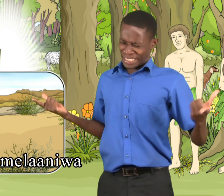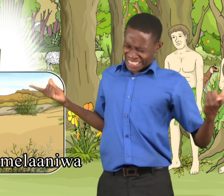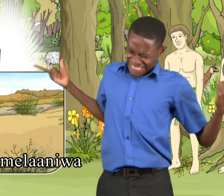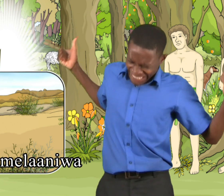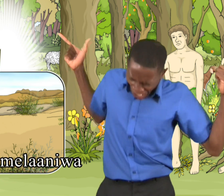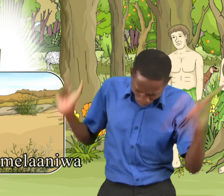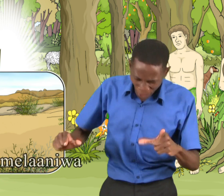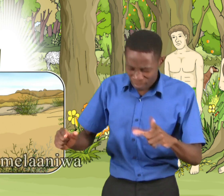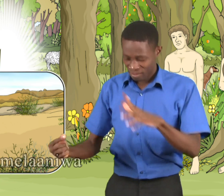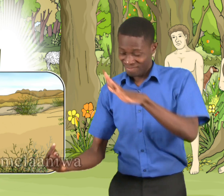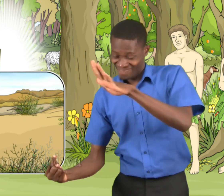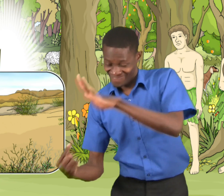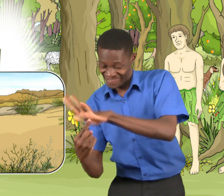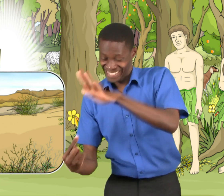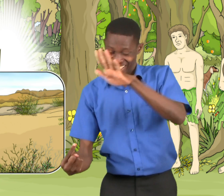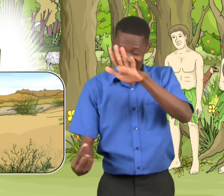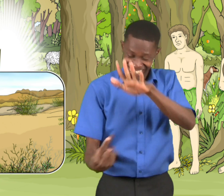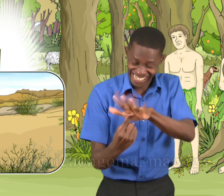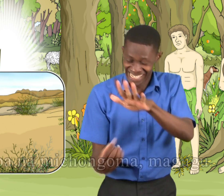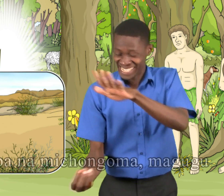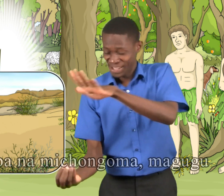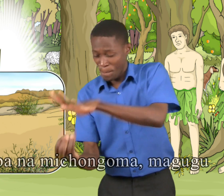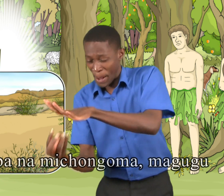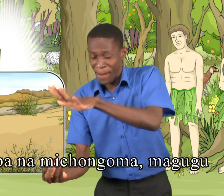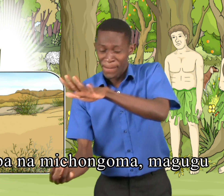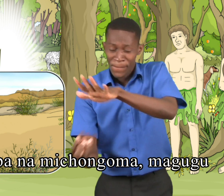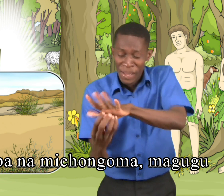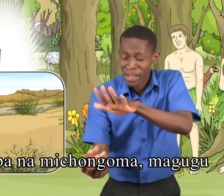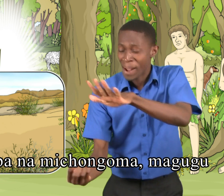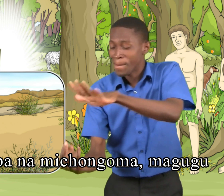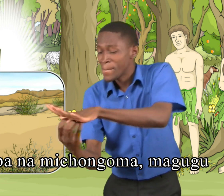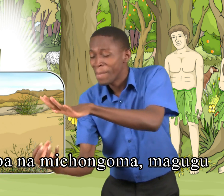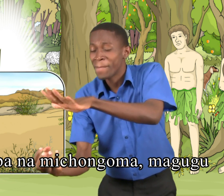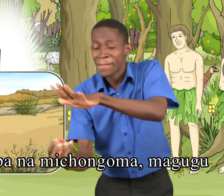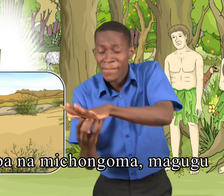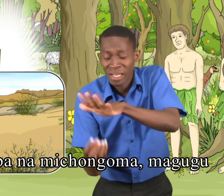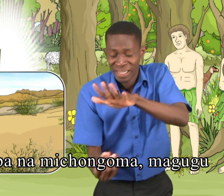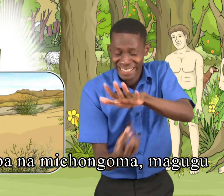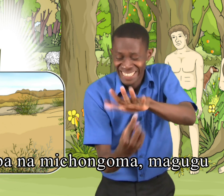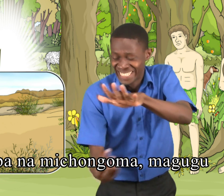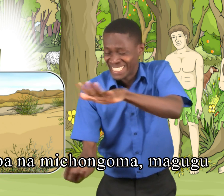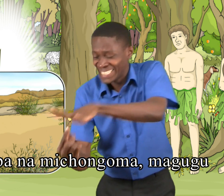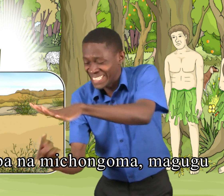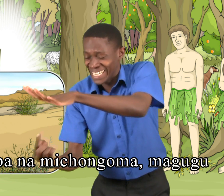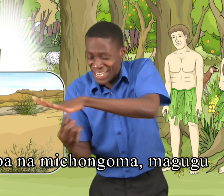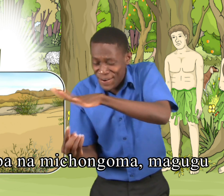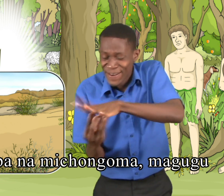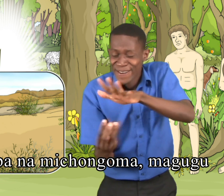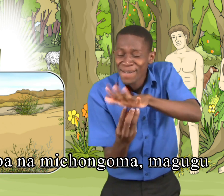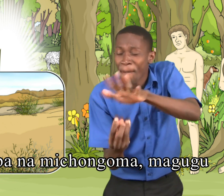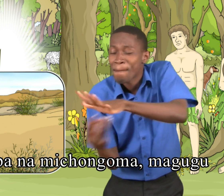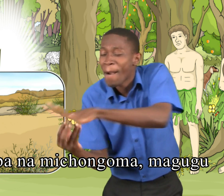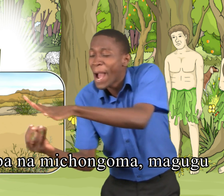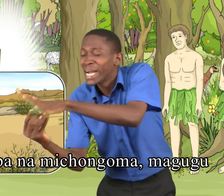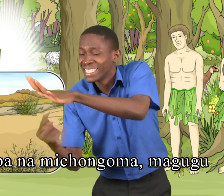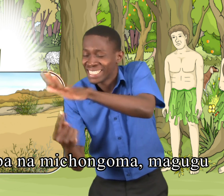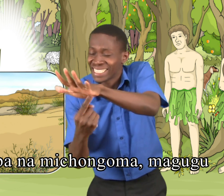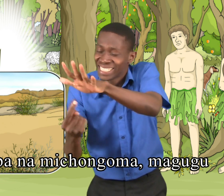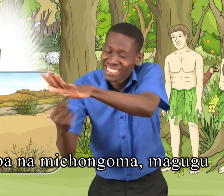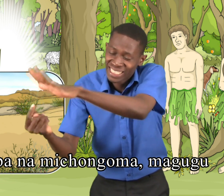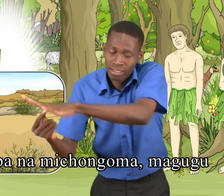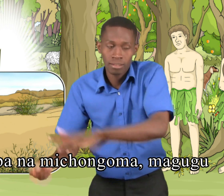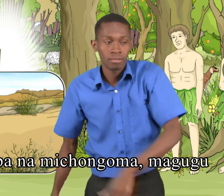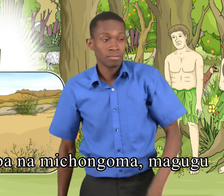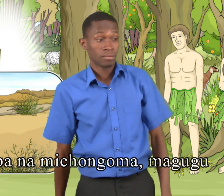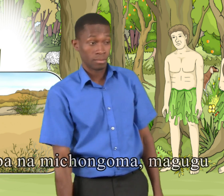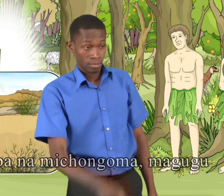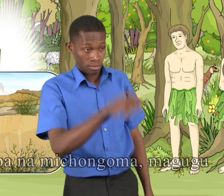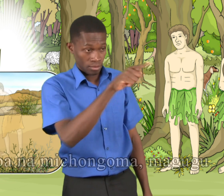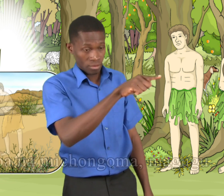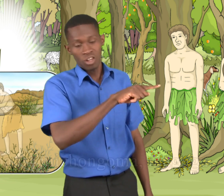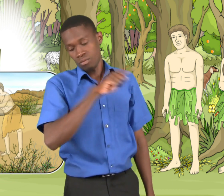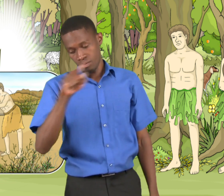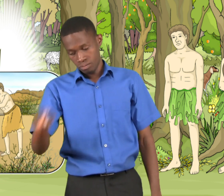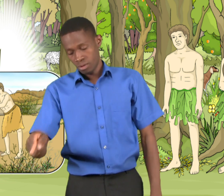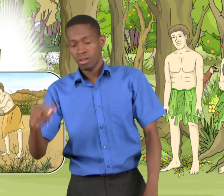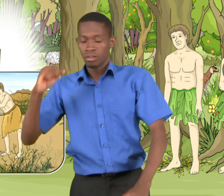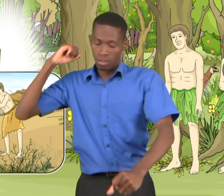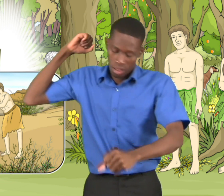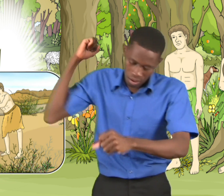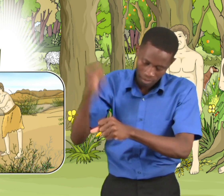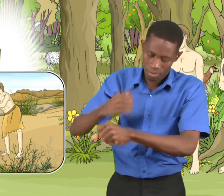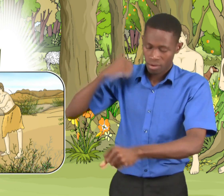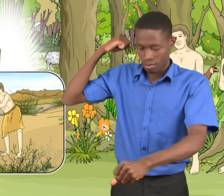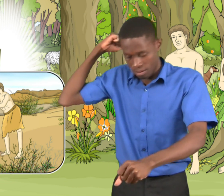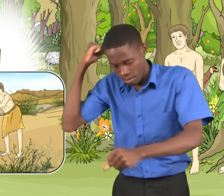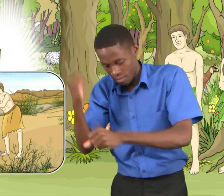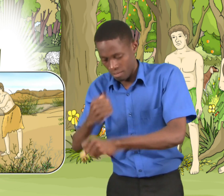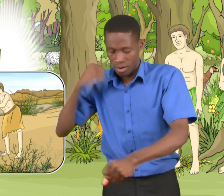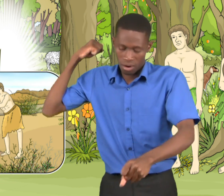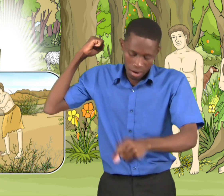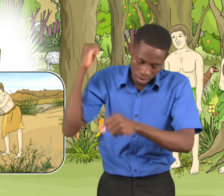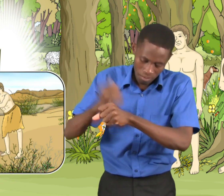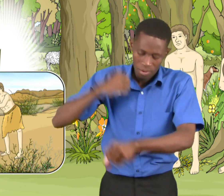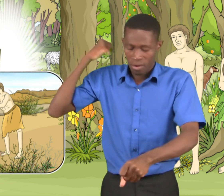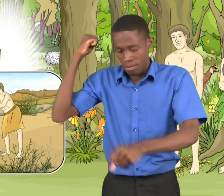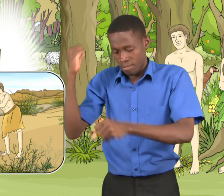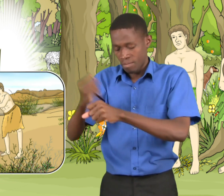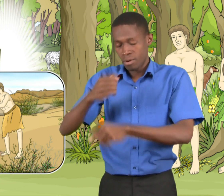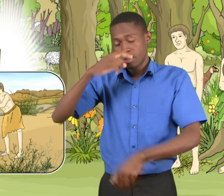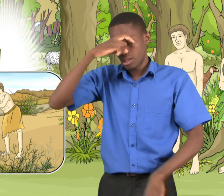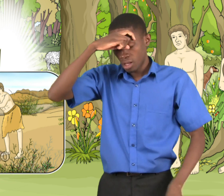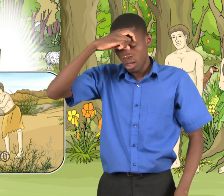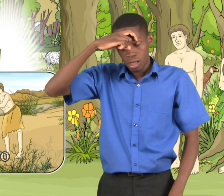Both thorns and thistles it will yield for you, and you will eat the plants of the field.